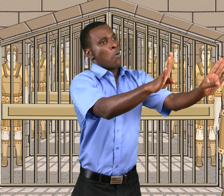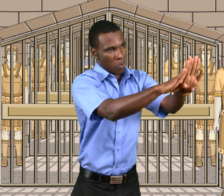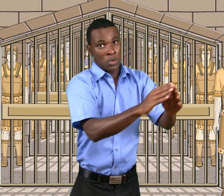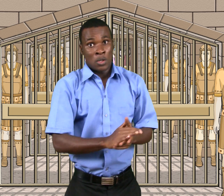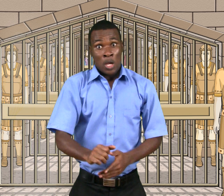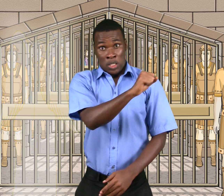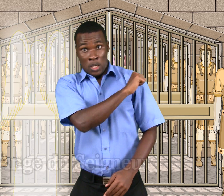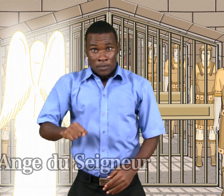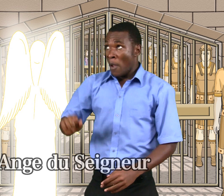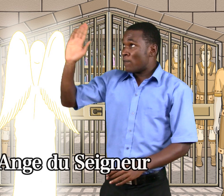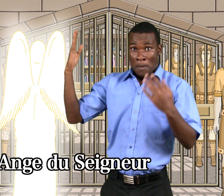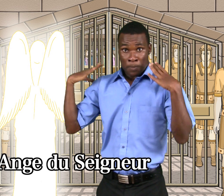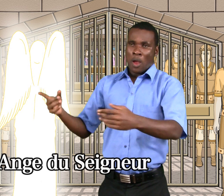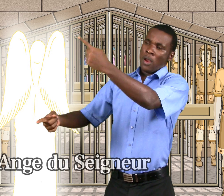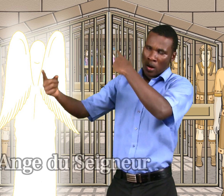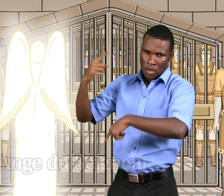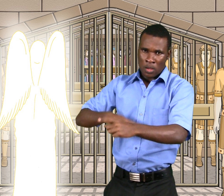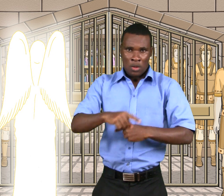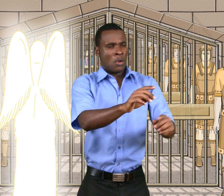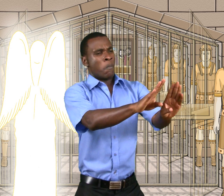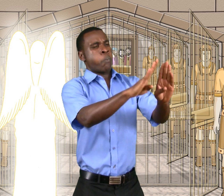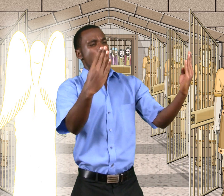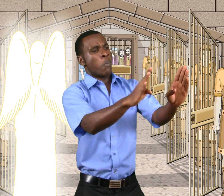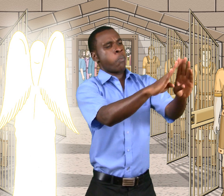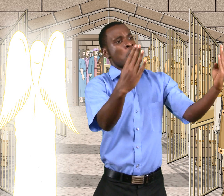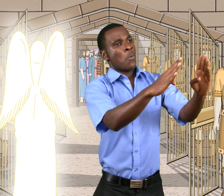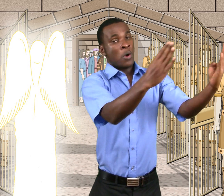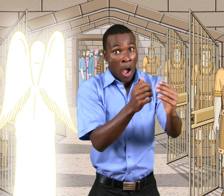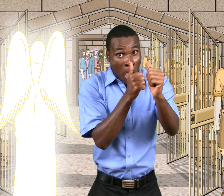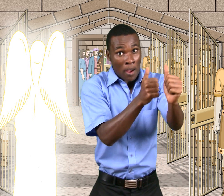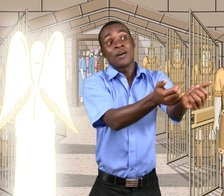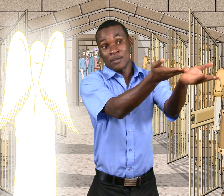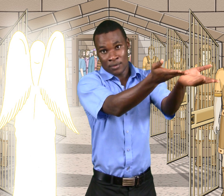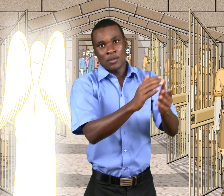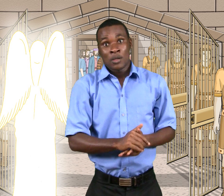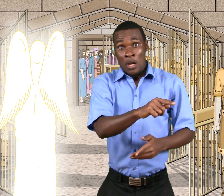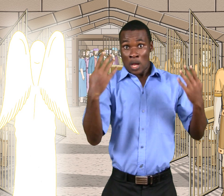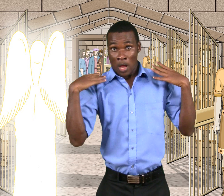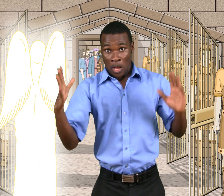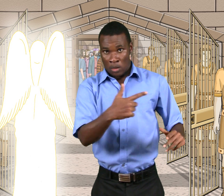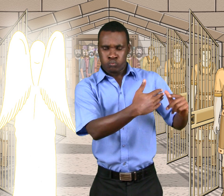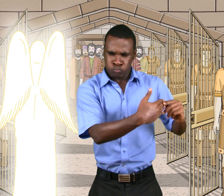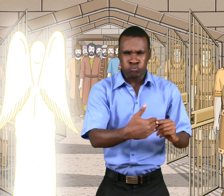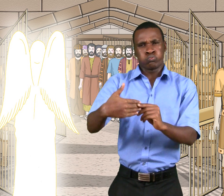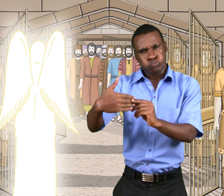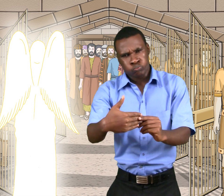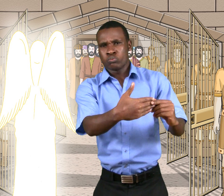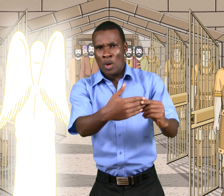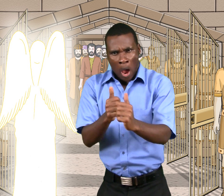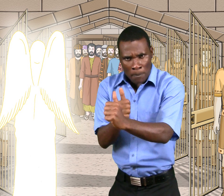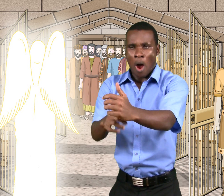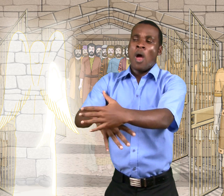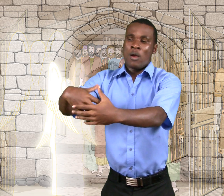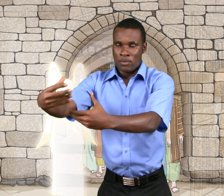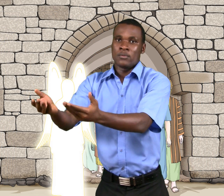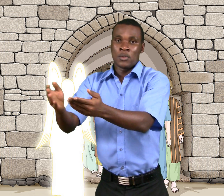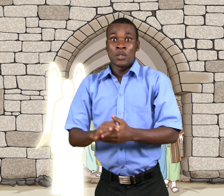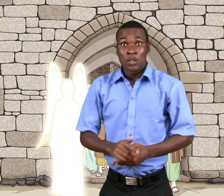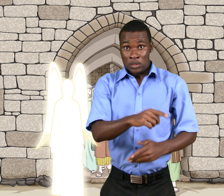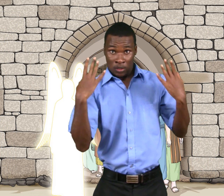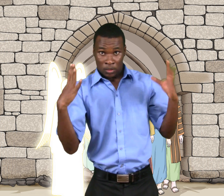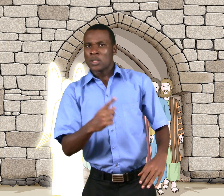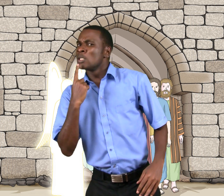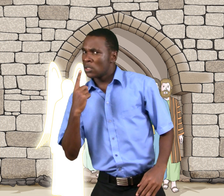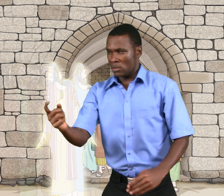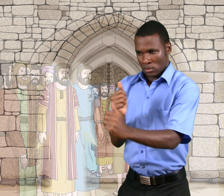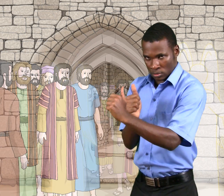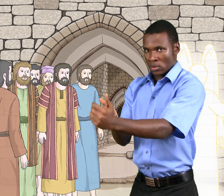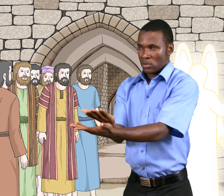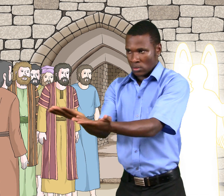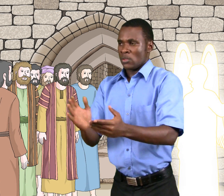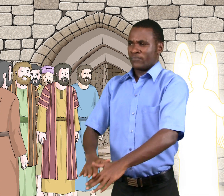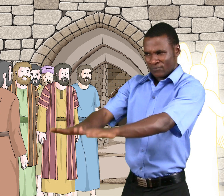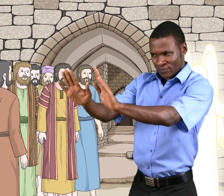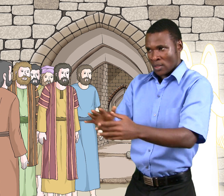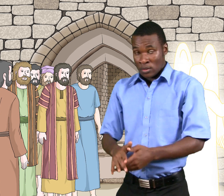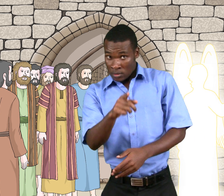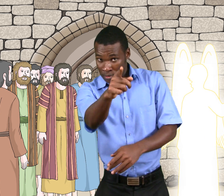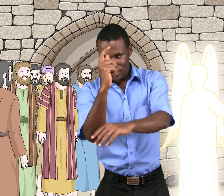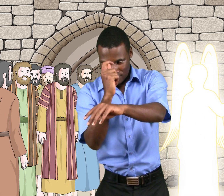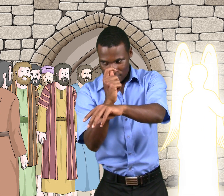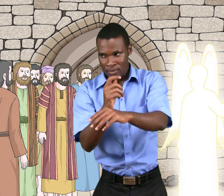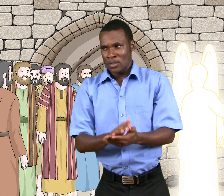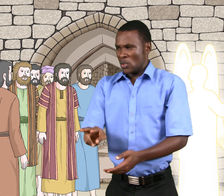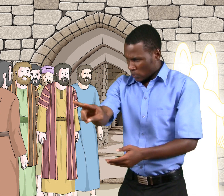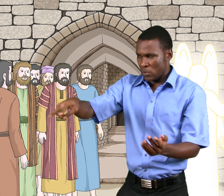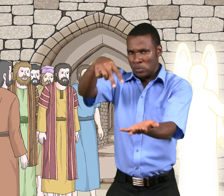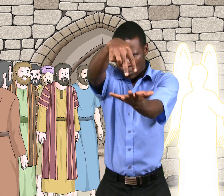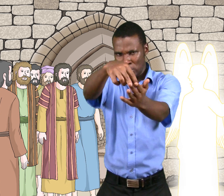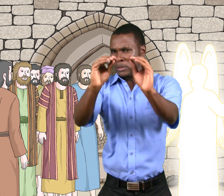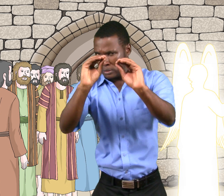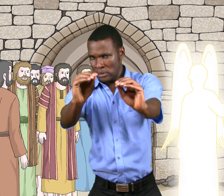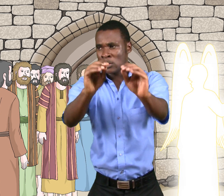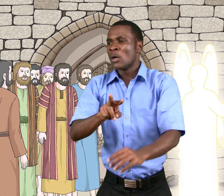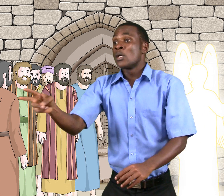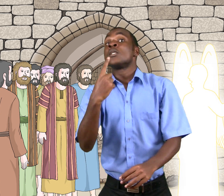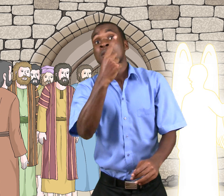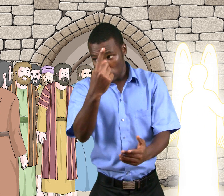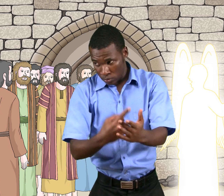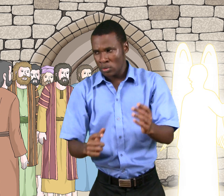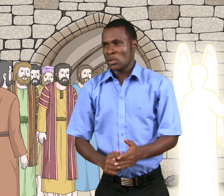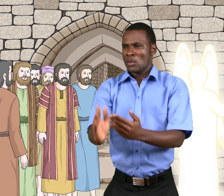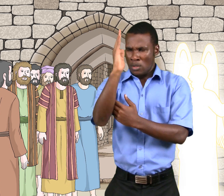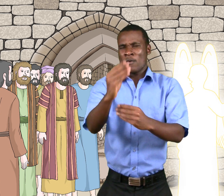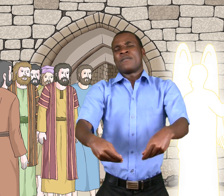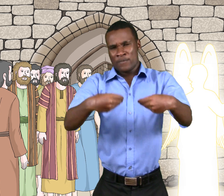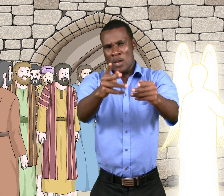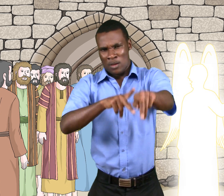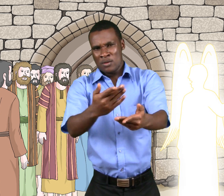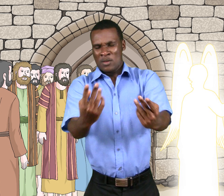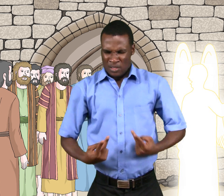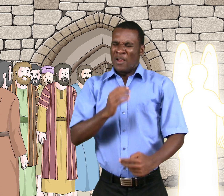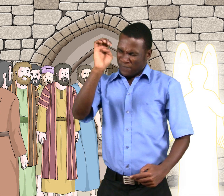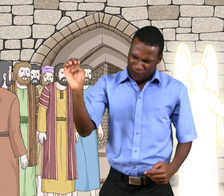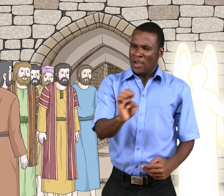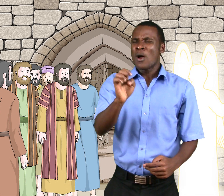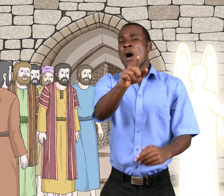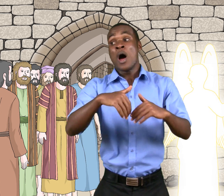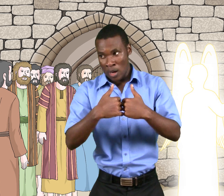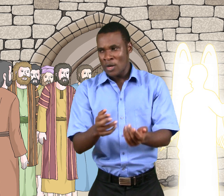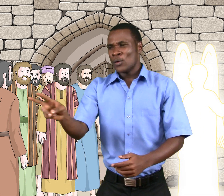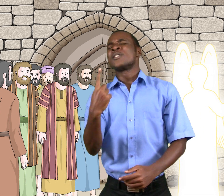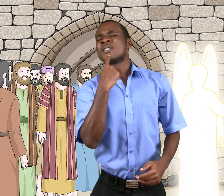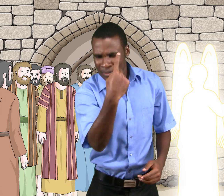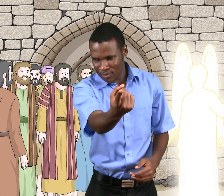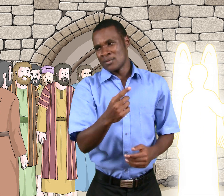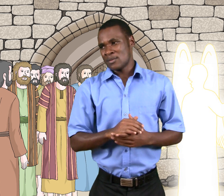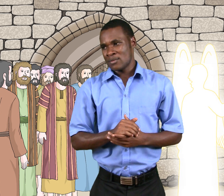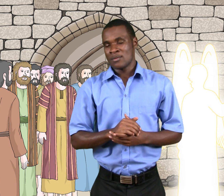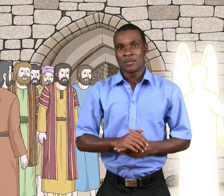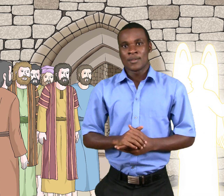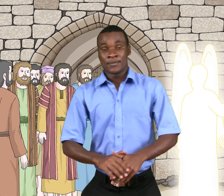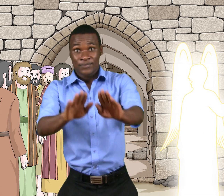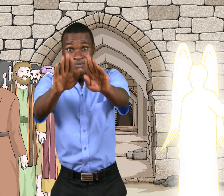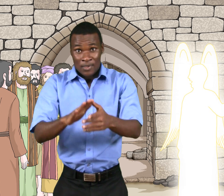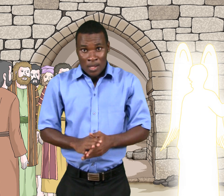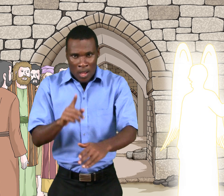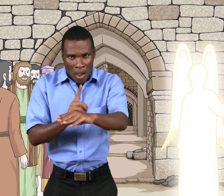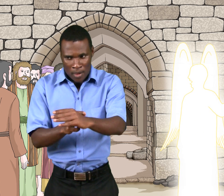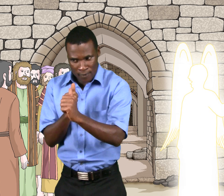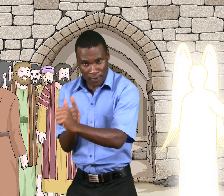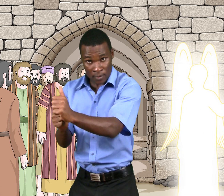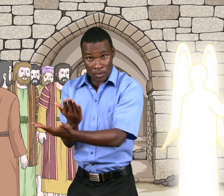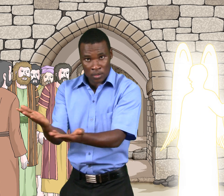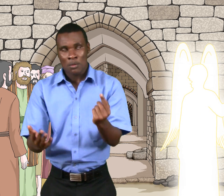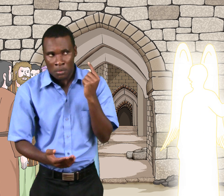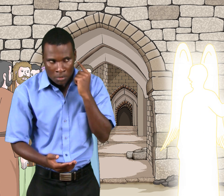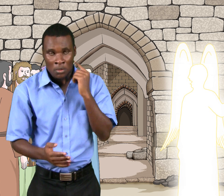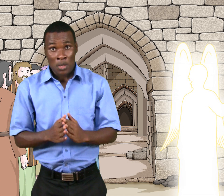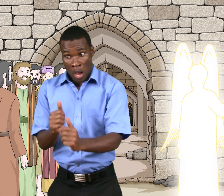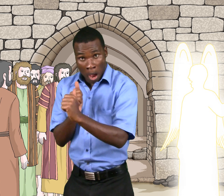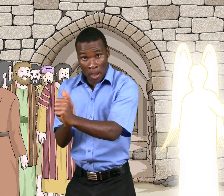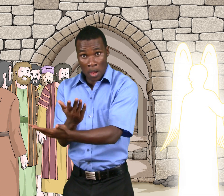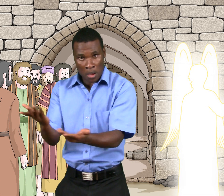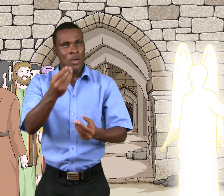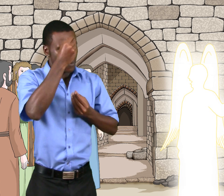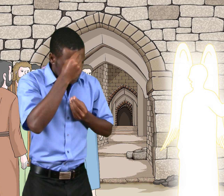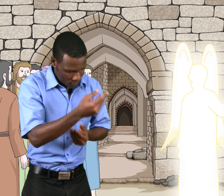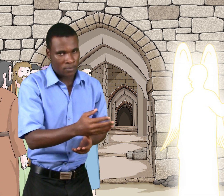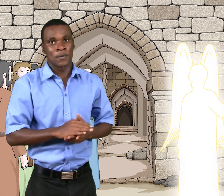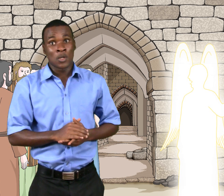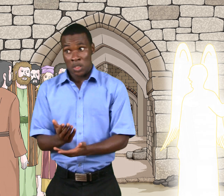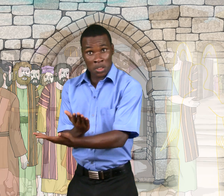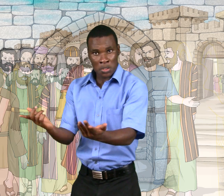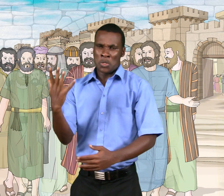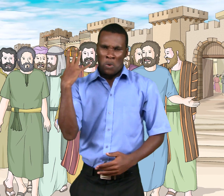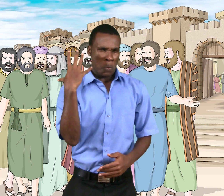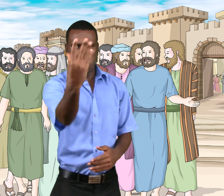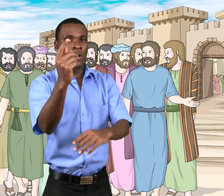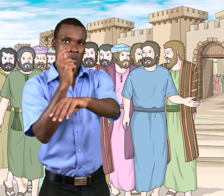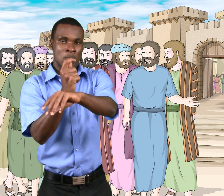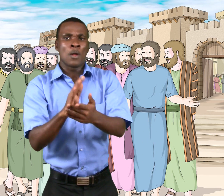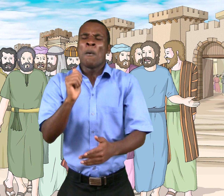But during the night an angel of the Lord opened the doors of the jail and brought them out, saying, “Go, stand in the temple courts and tell the people the full message of this new life.”